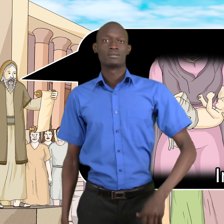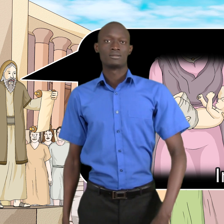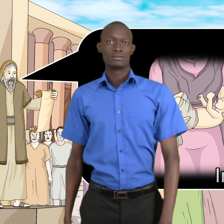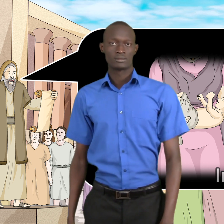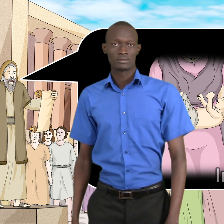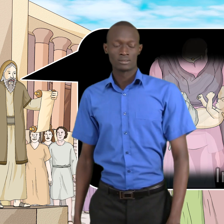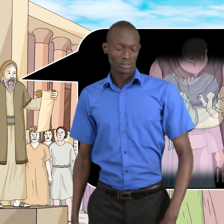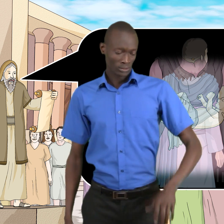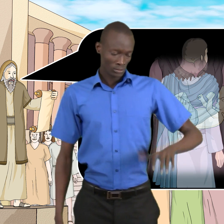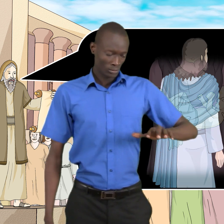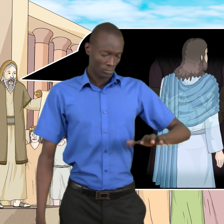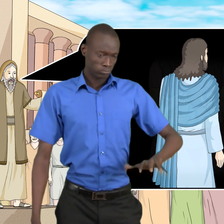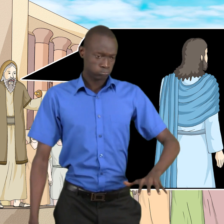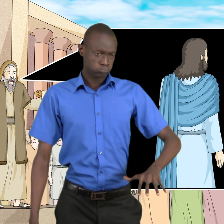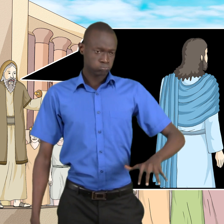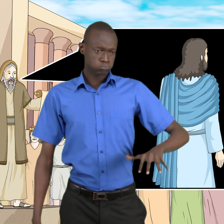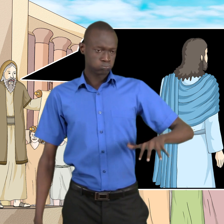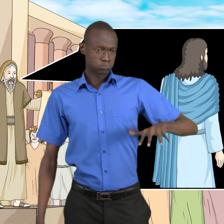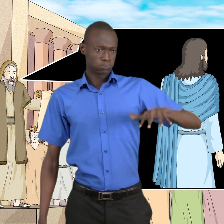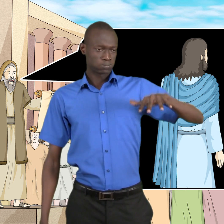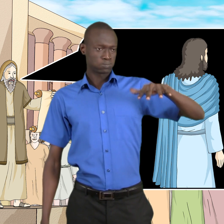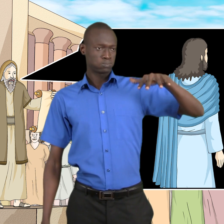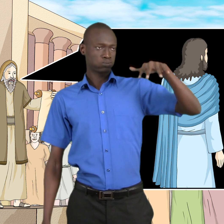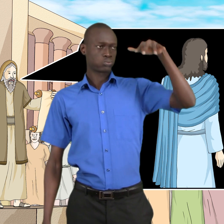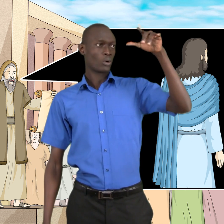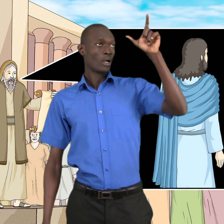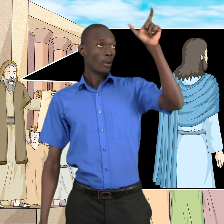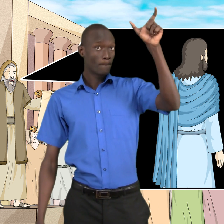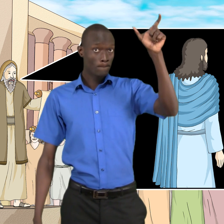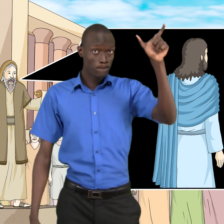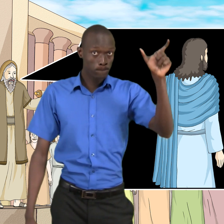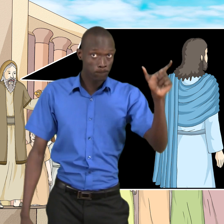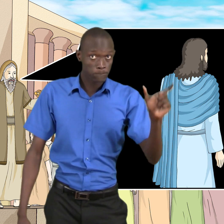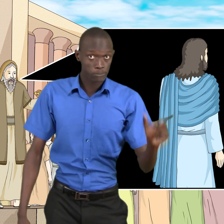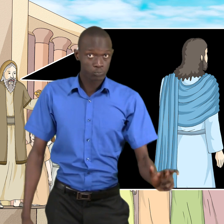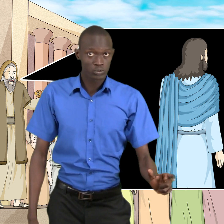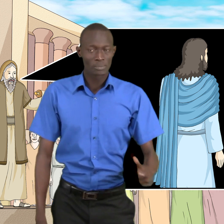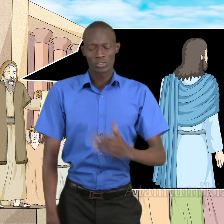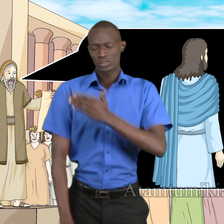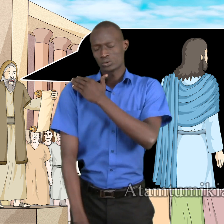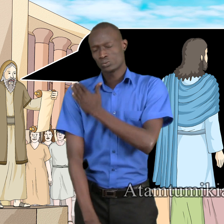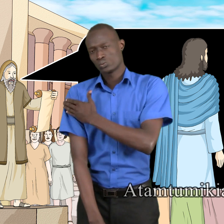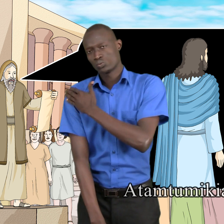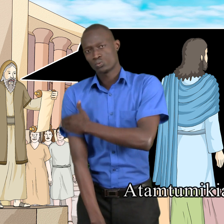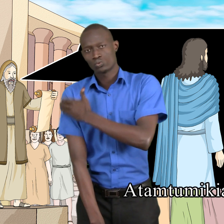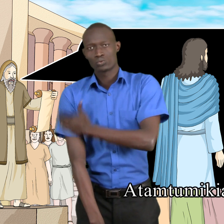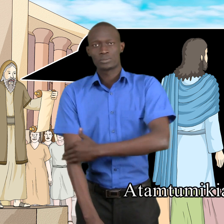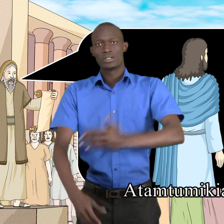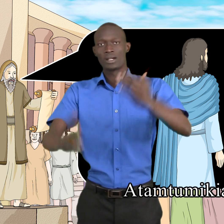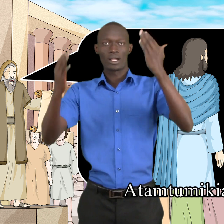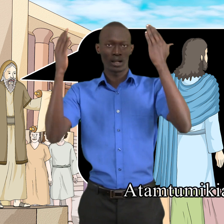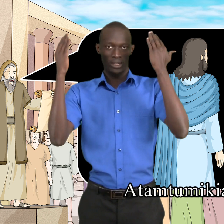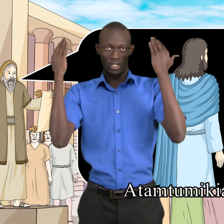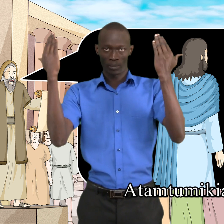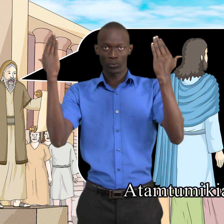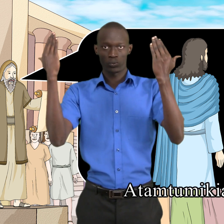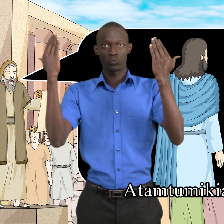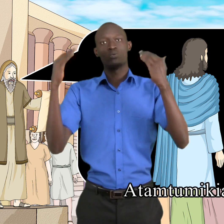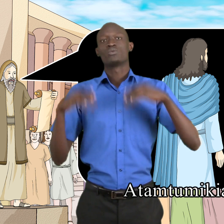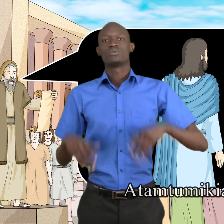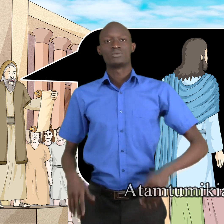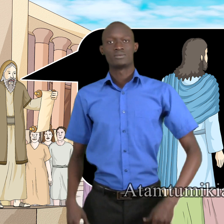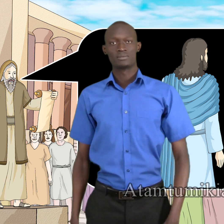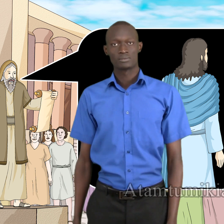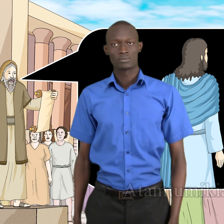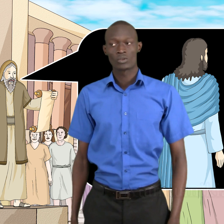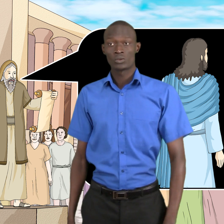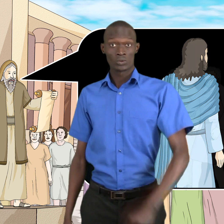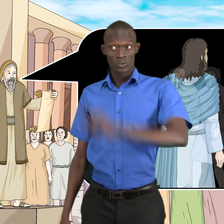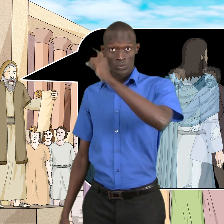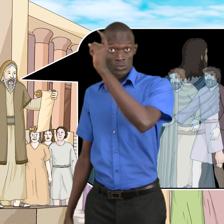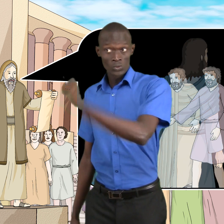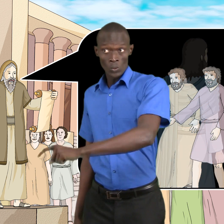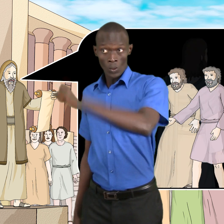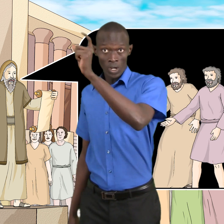He grew up before Him like a tender shoot, and like a root out of dry ground. He had no stately form or majesty to attract us, no beauty that we should desire Him.